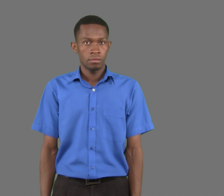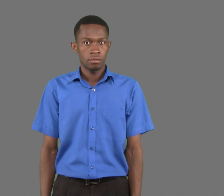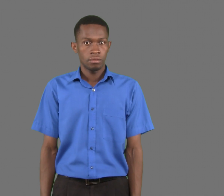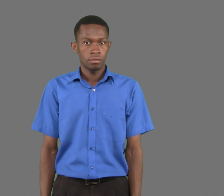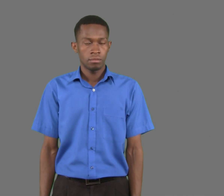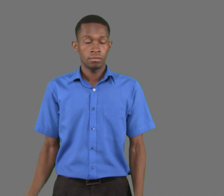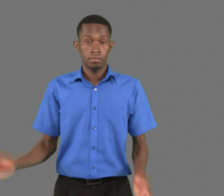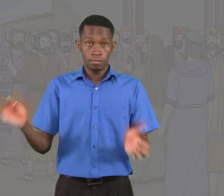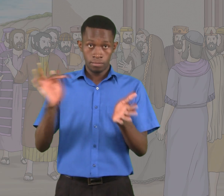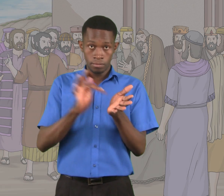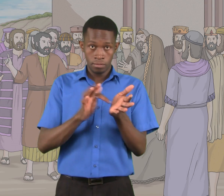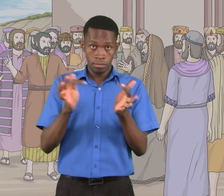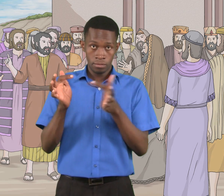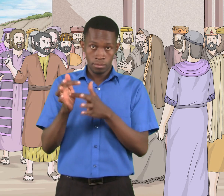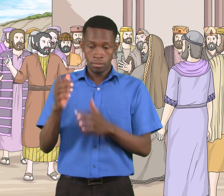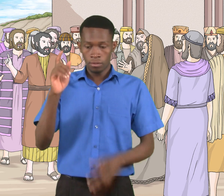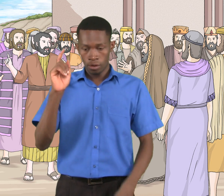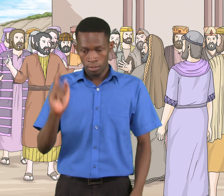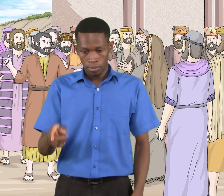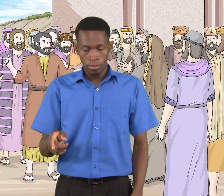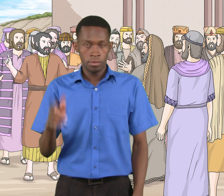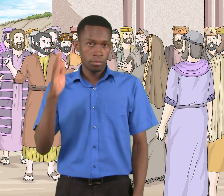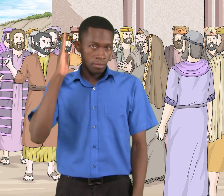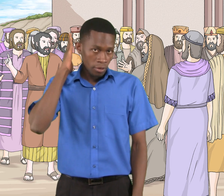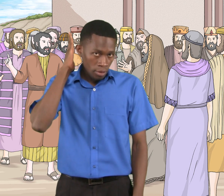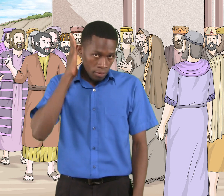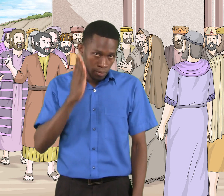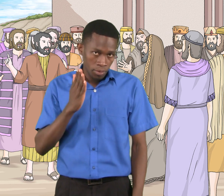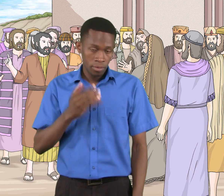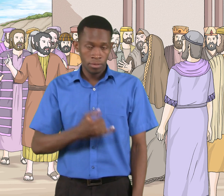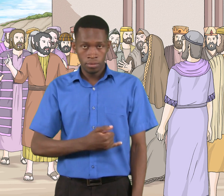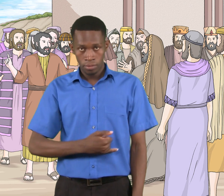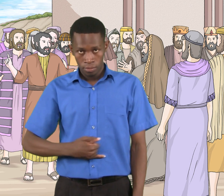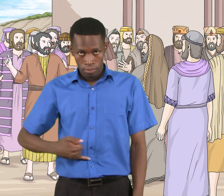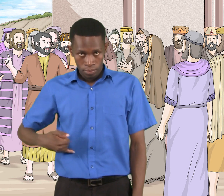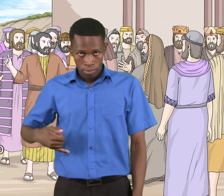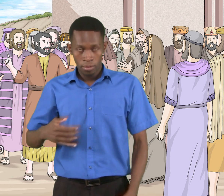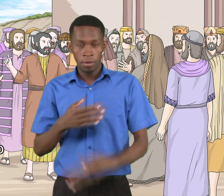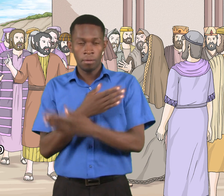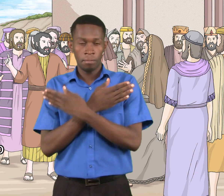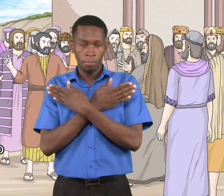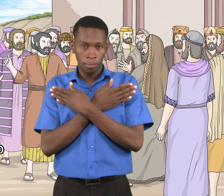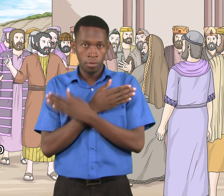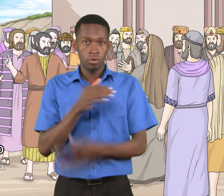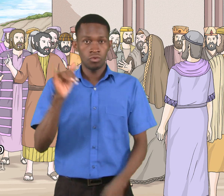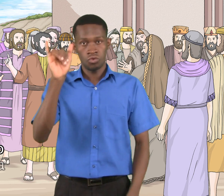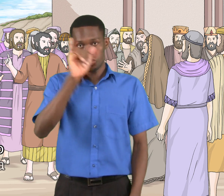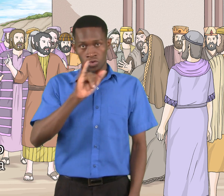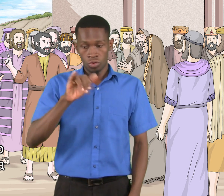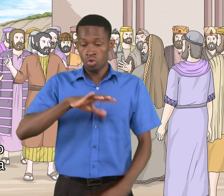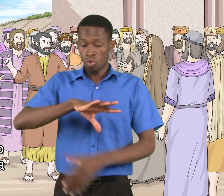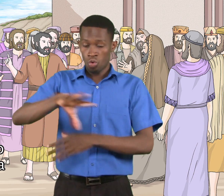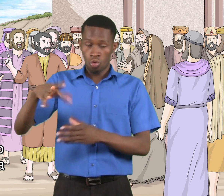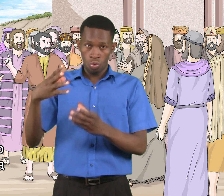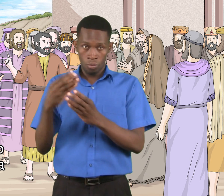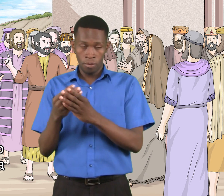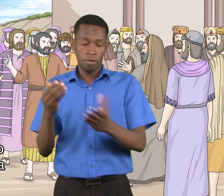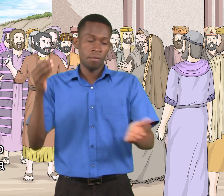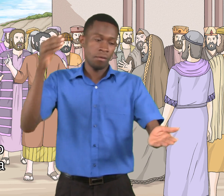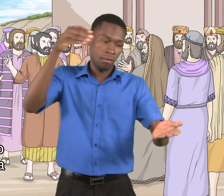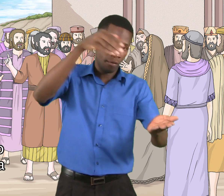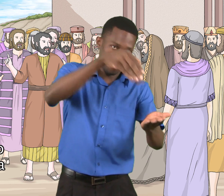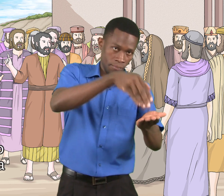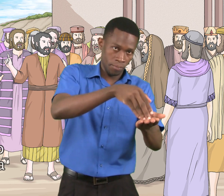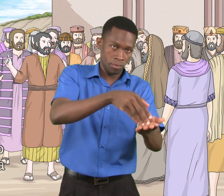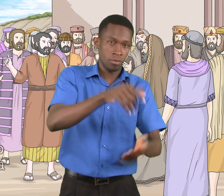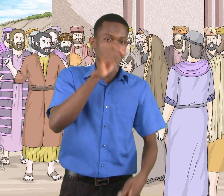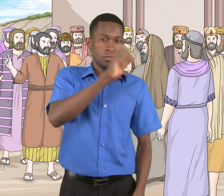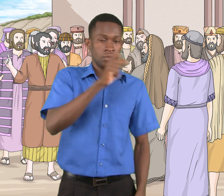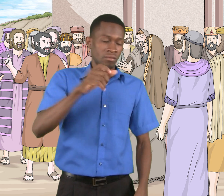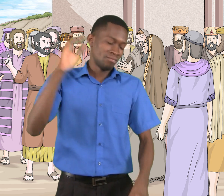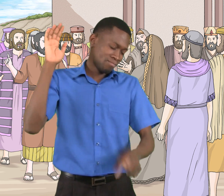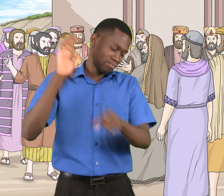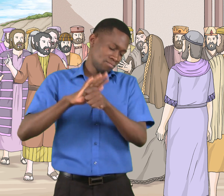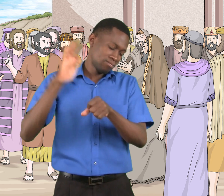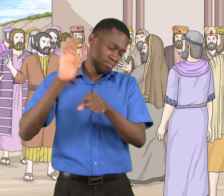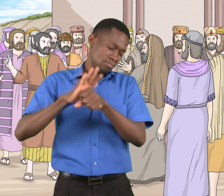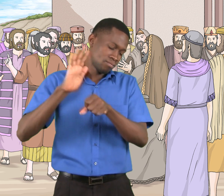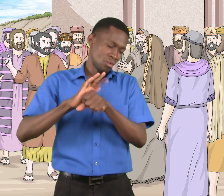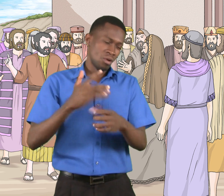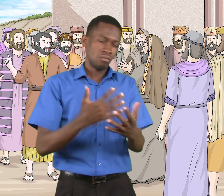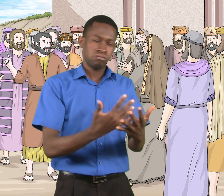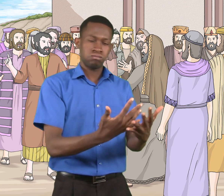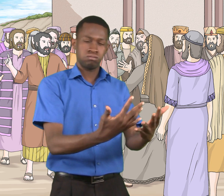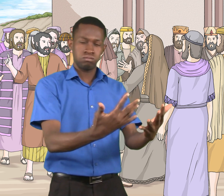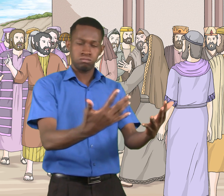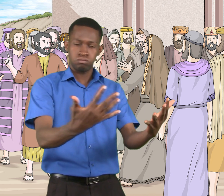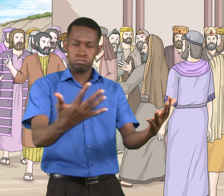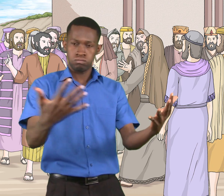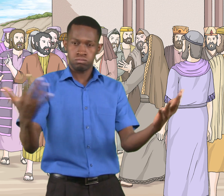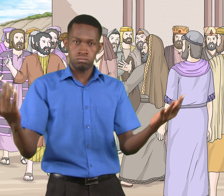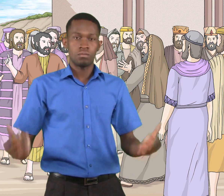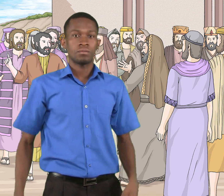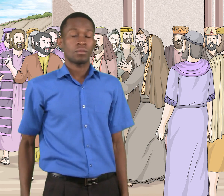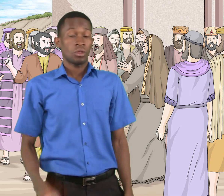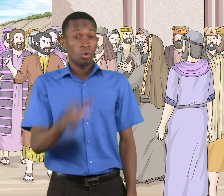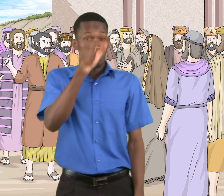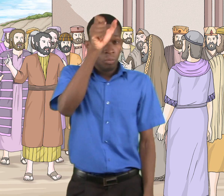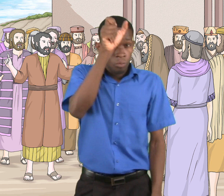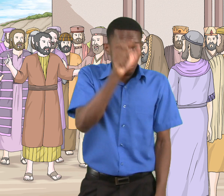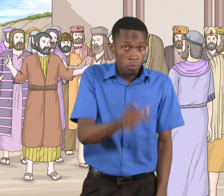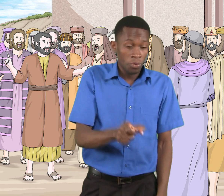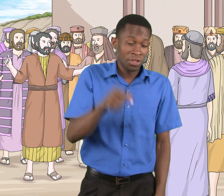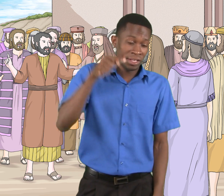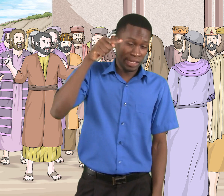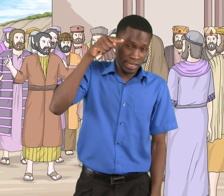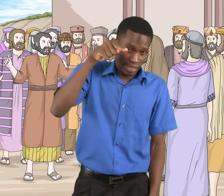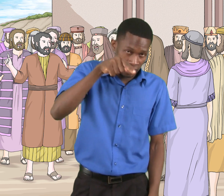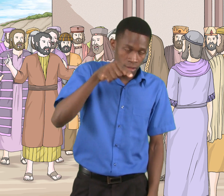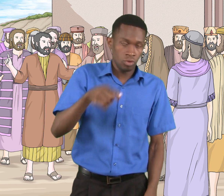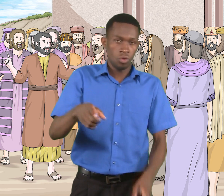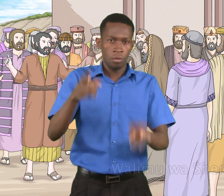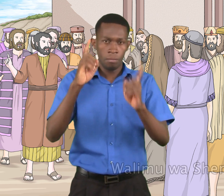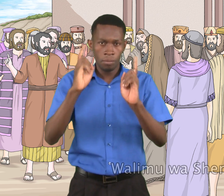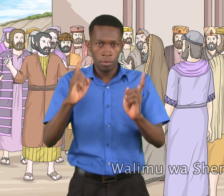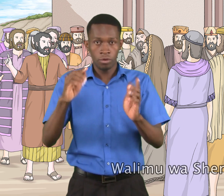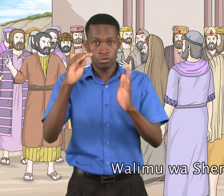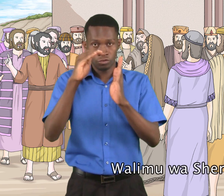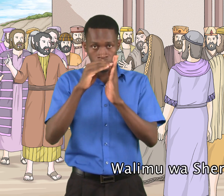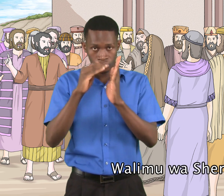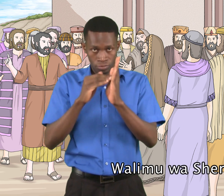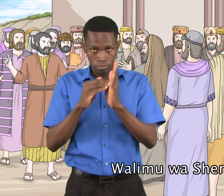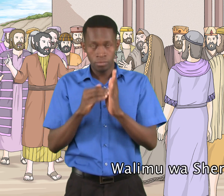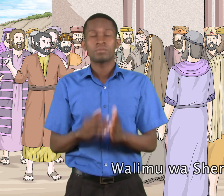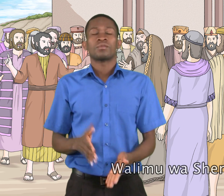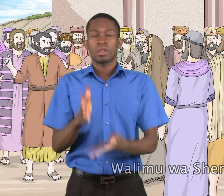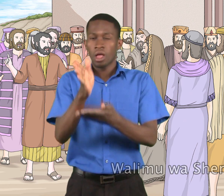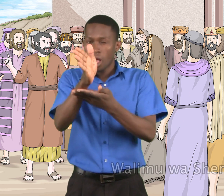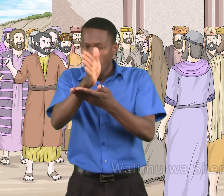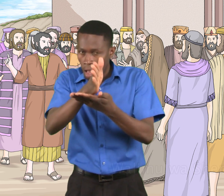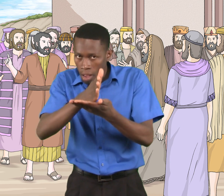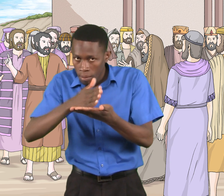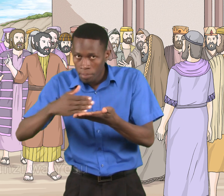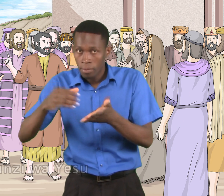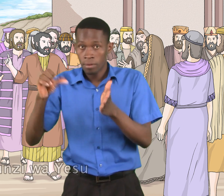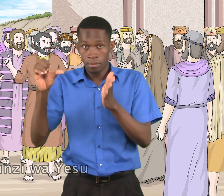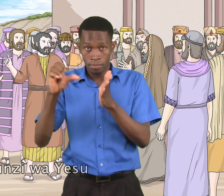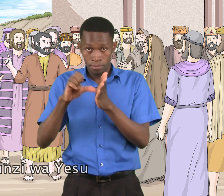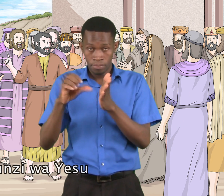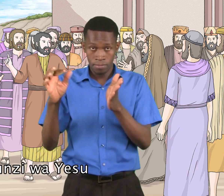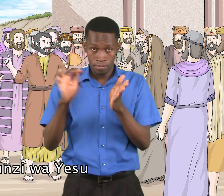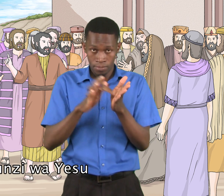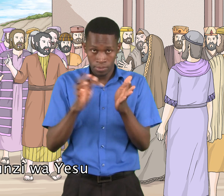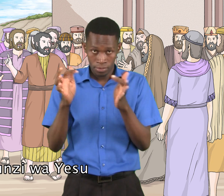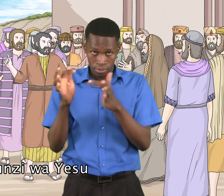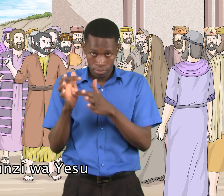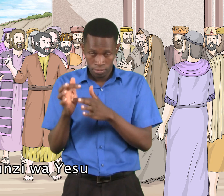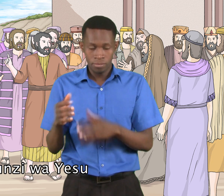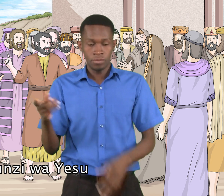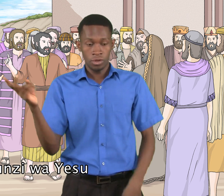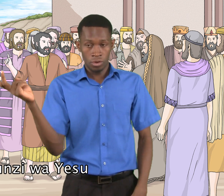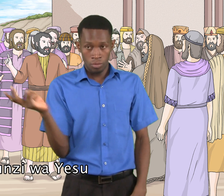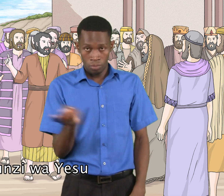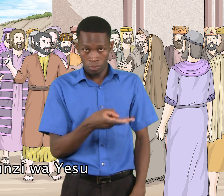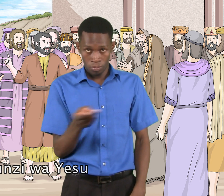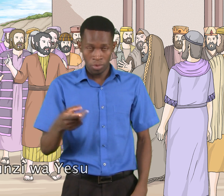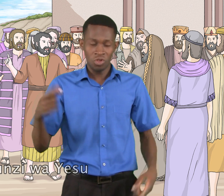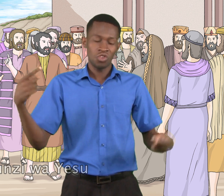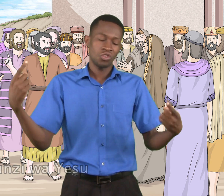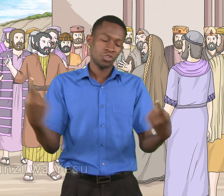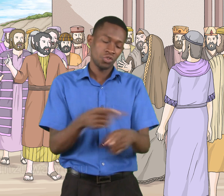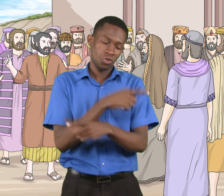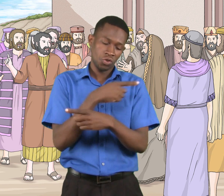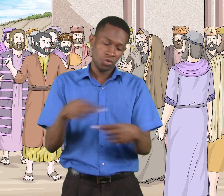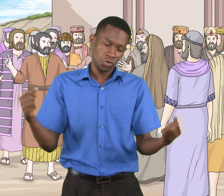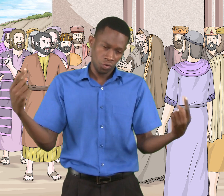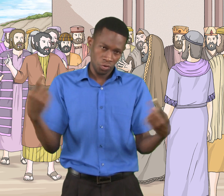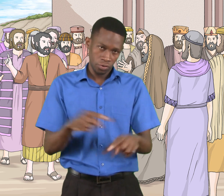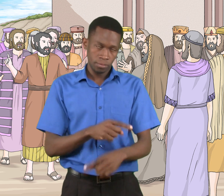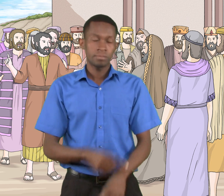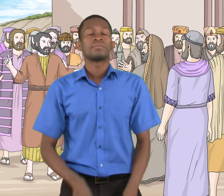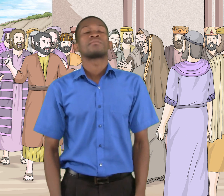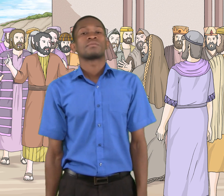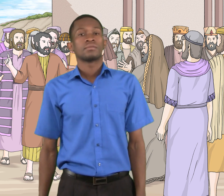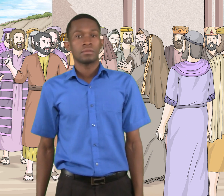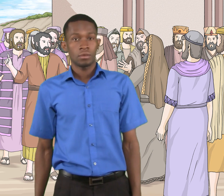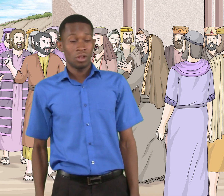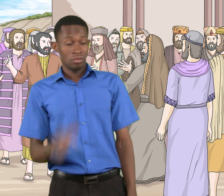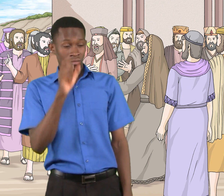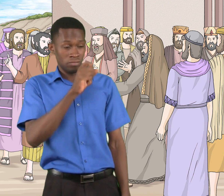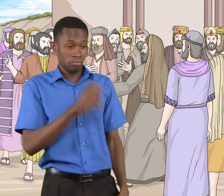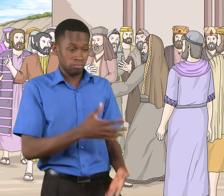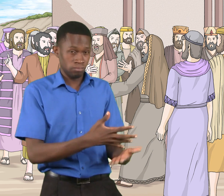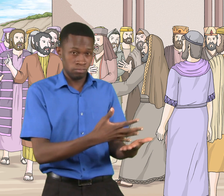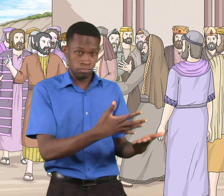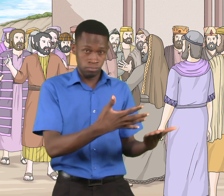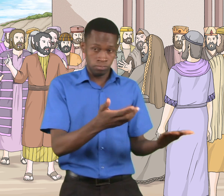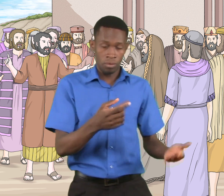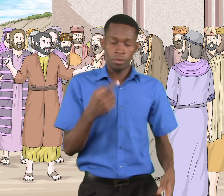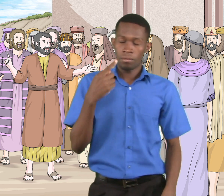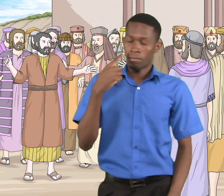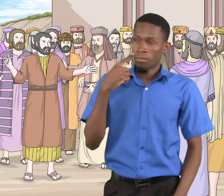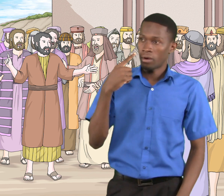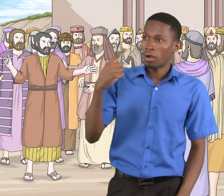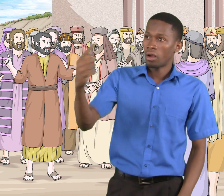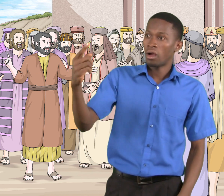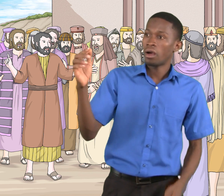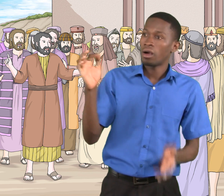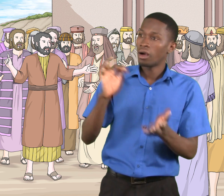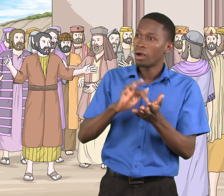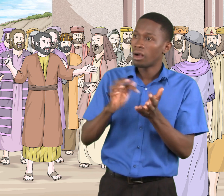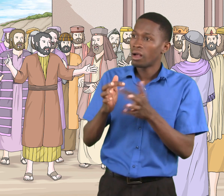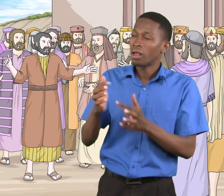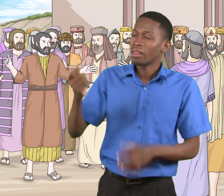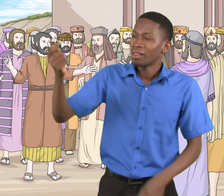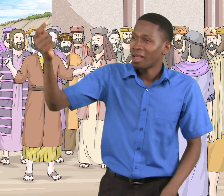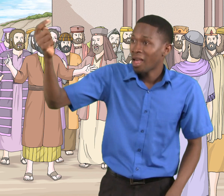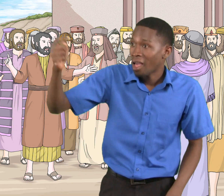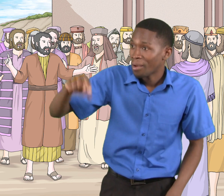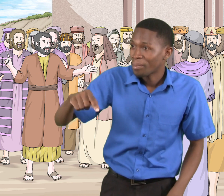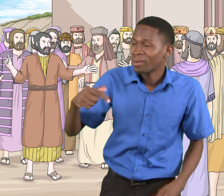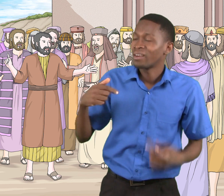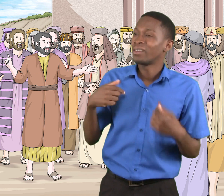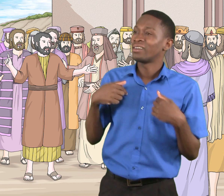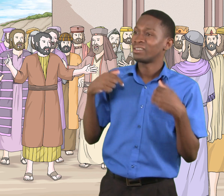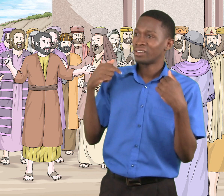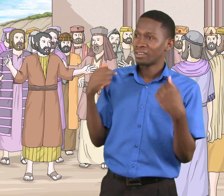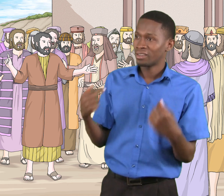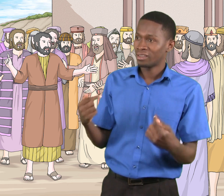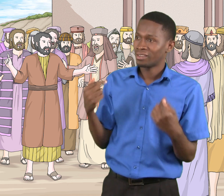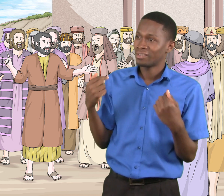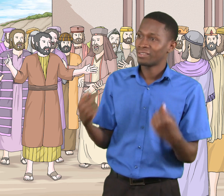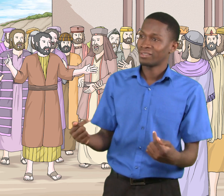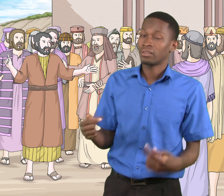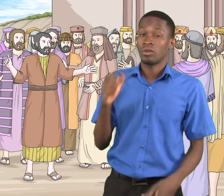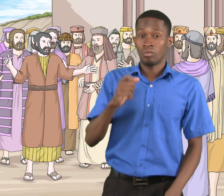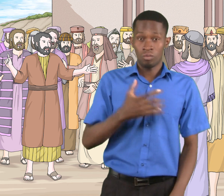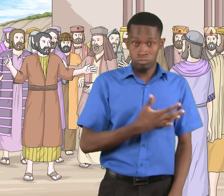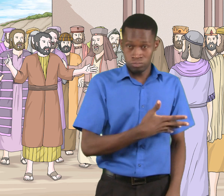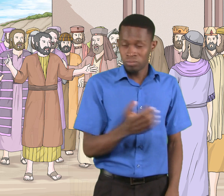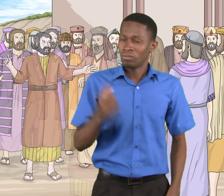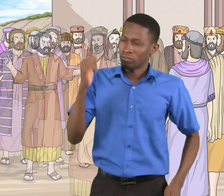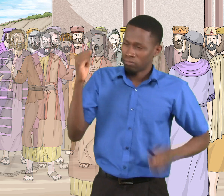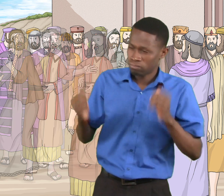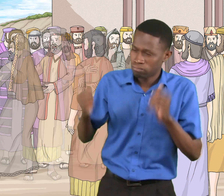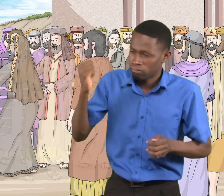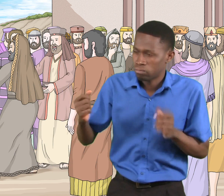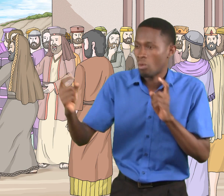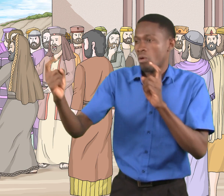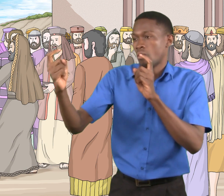When they returned to the other disciples, they saw a large crowd around them, and scribes arguing with them.